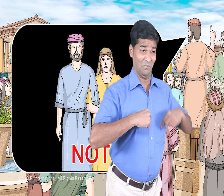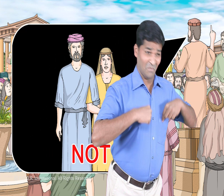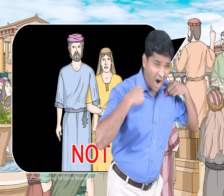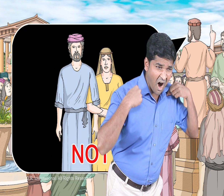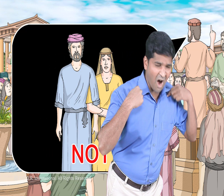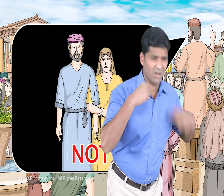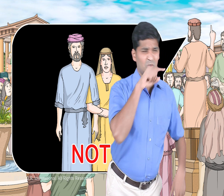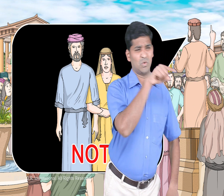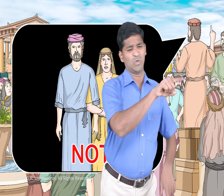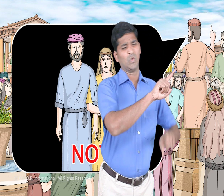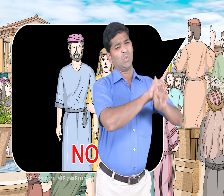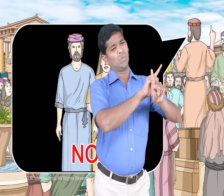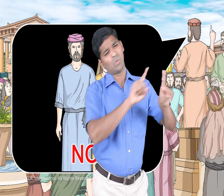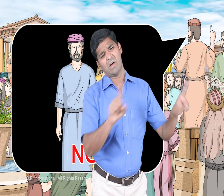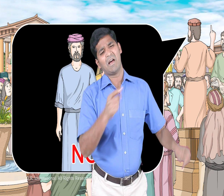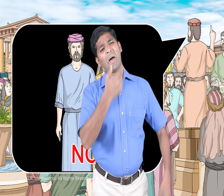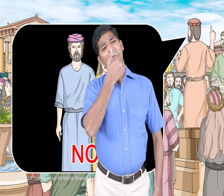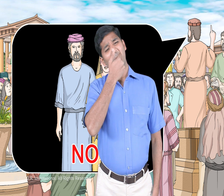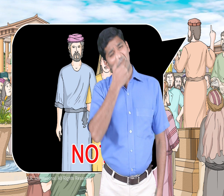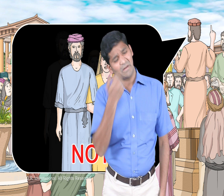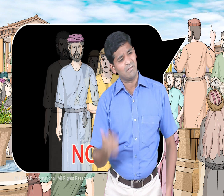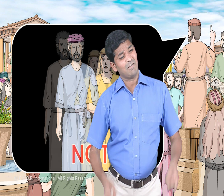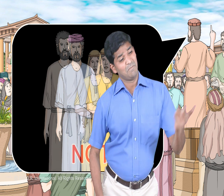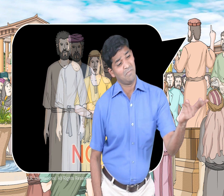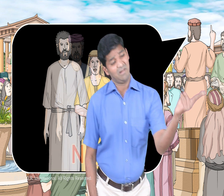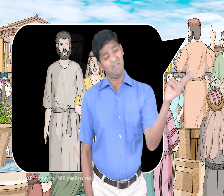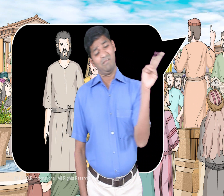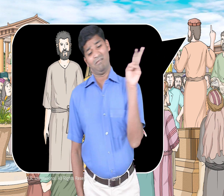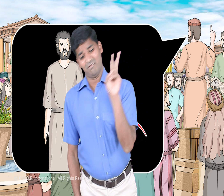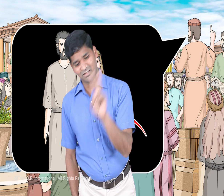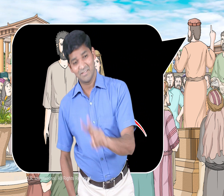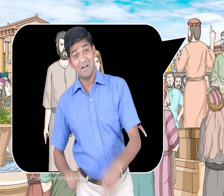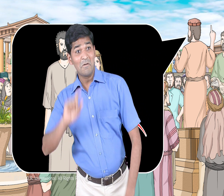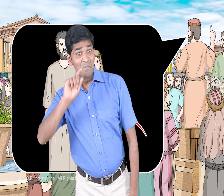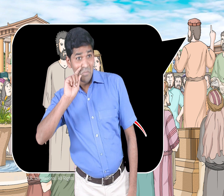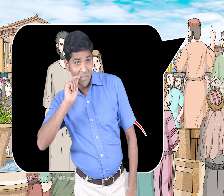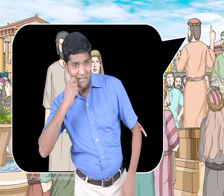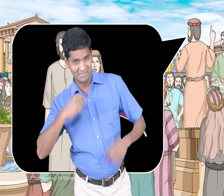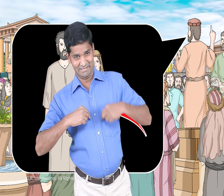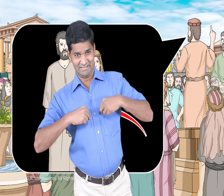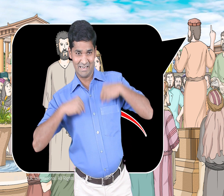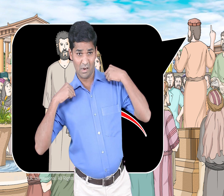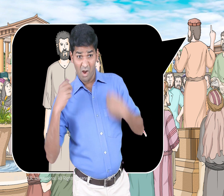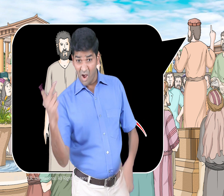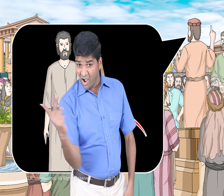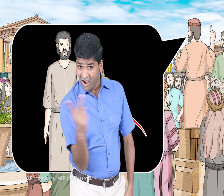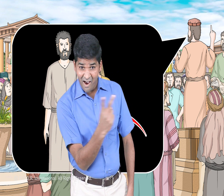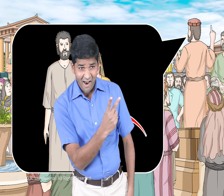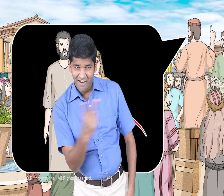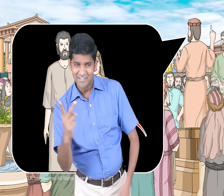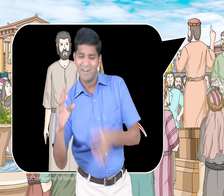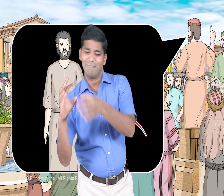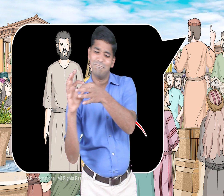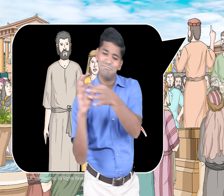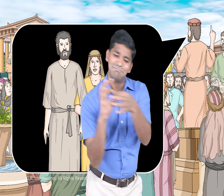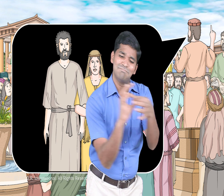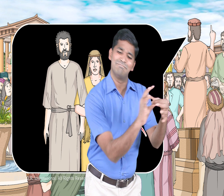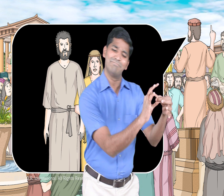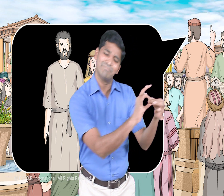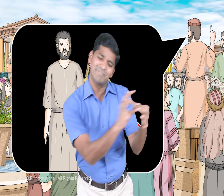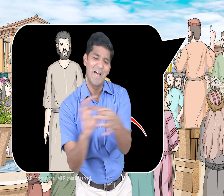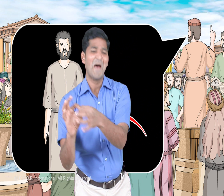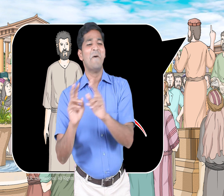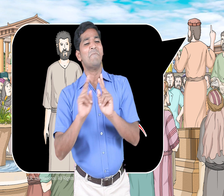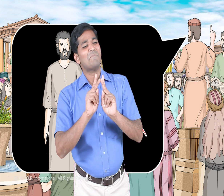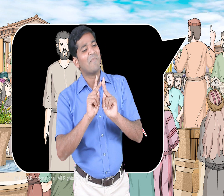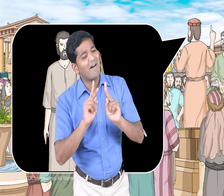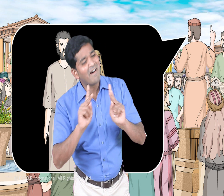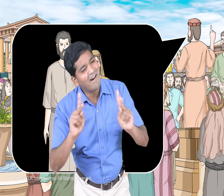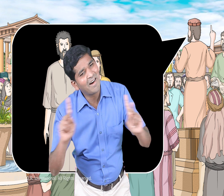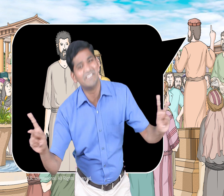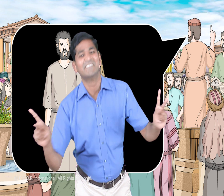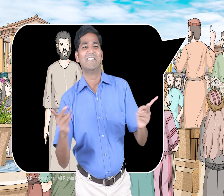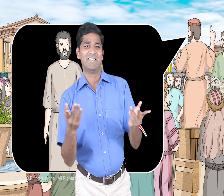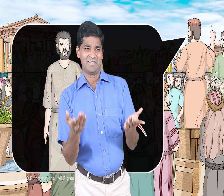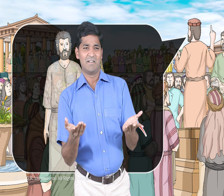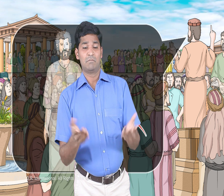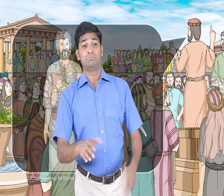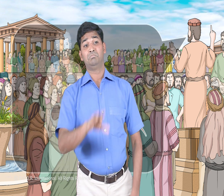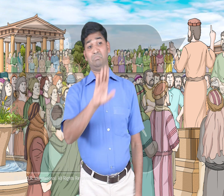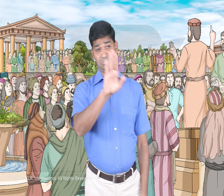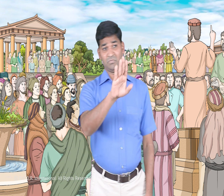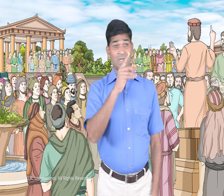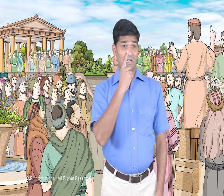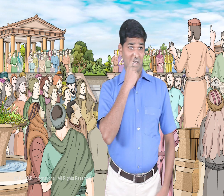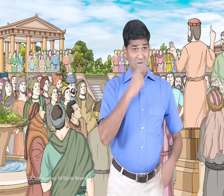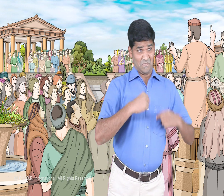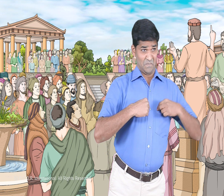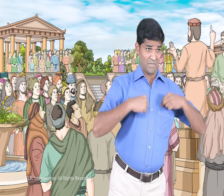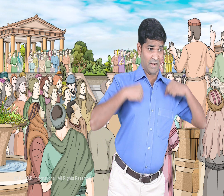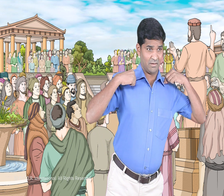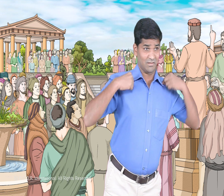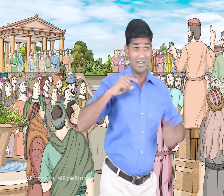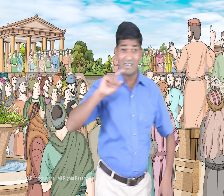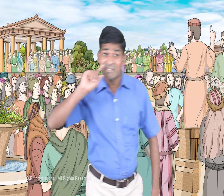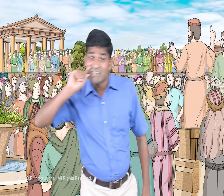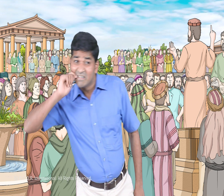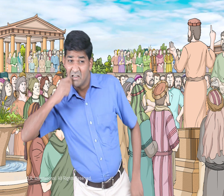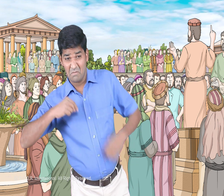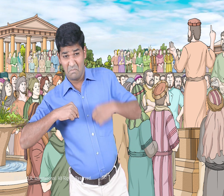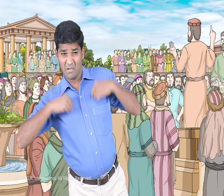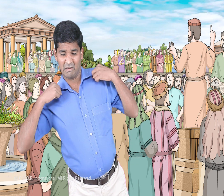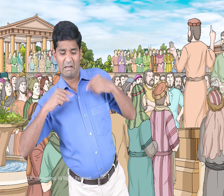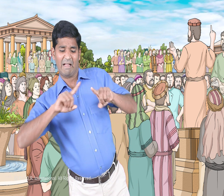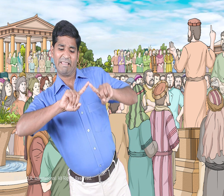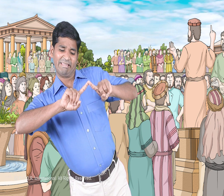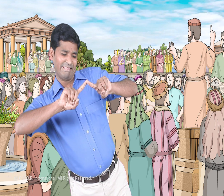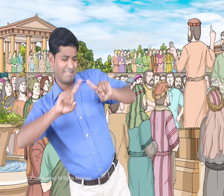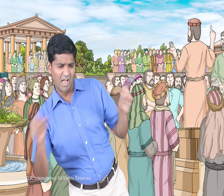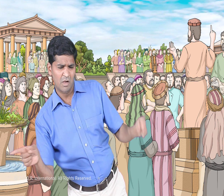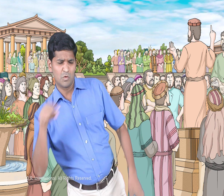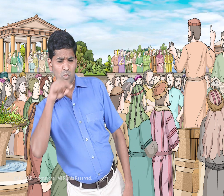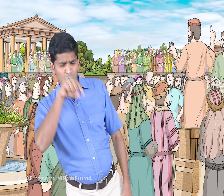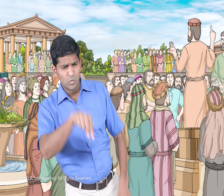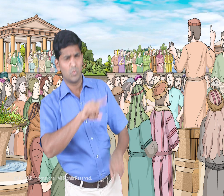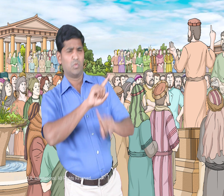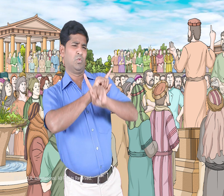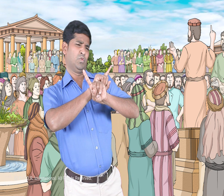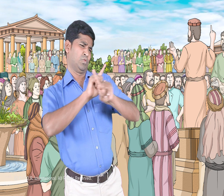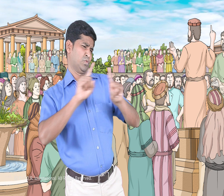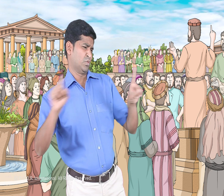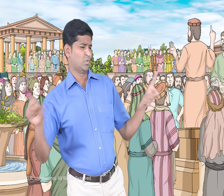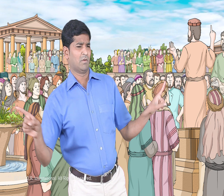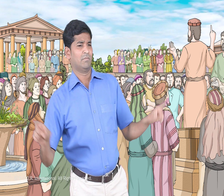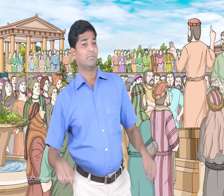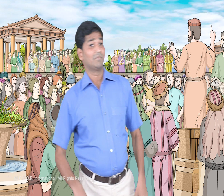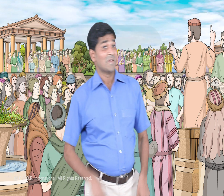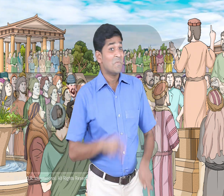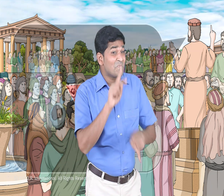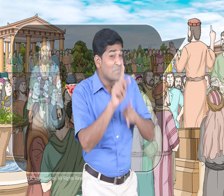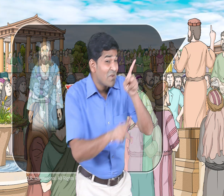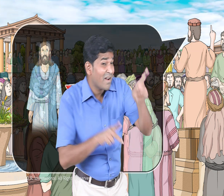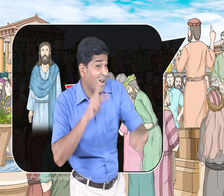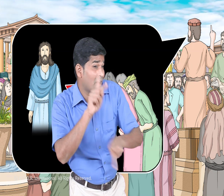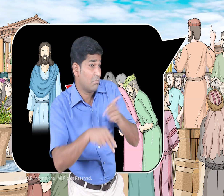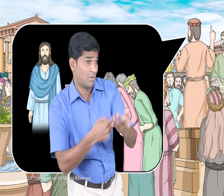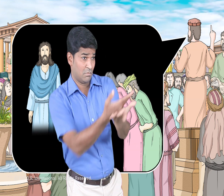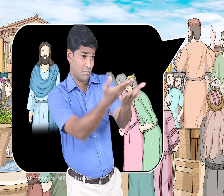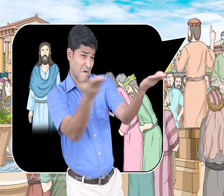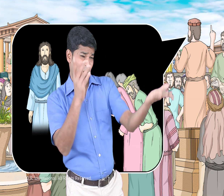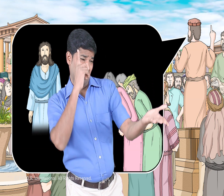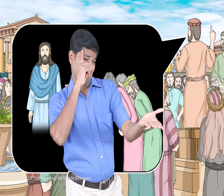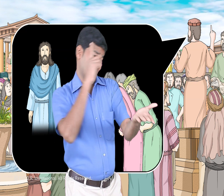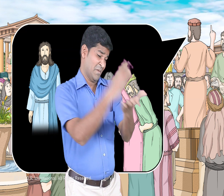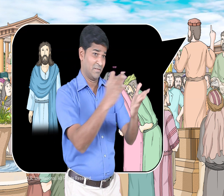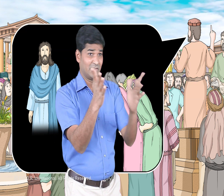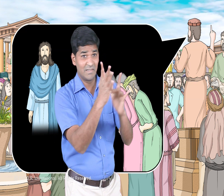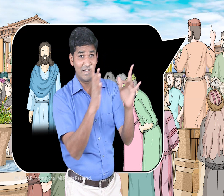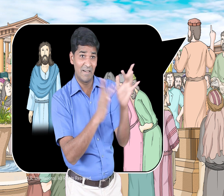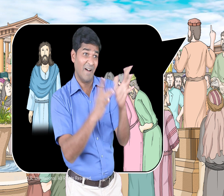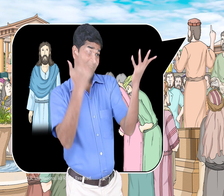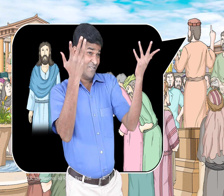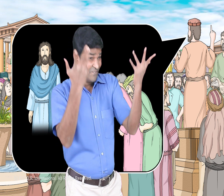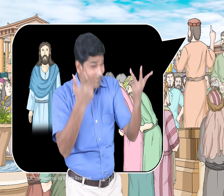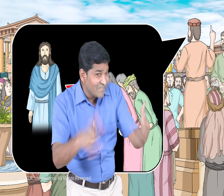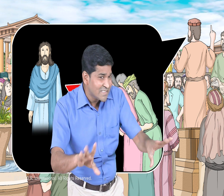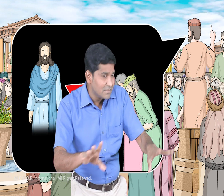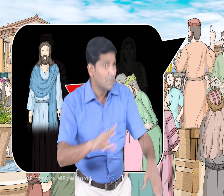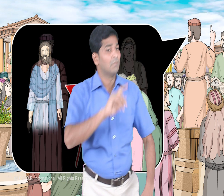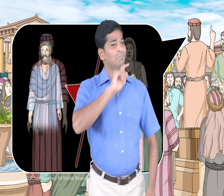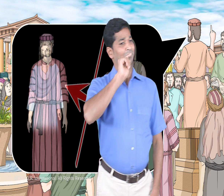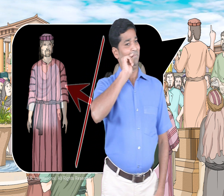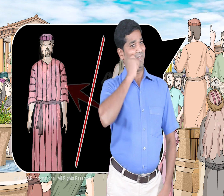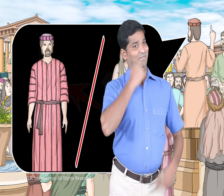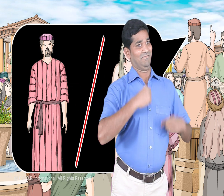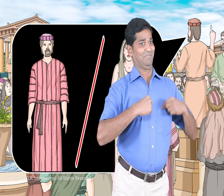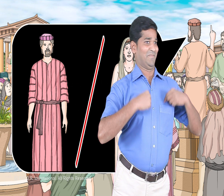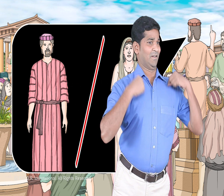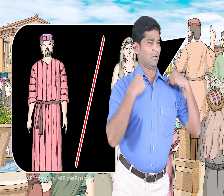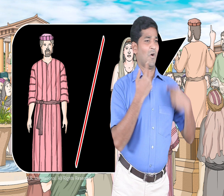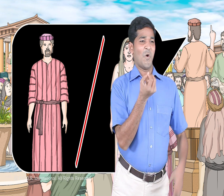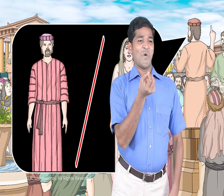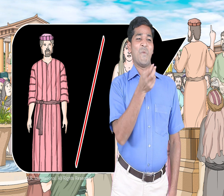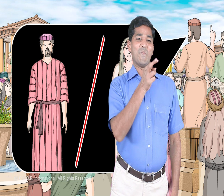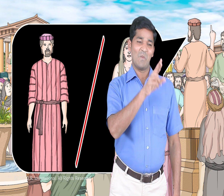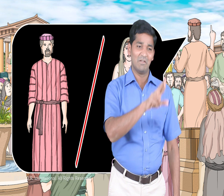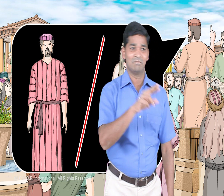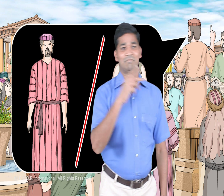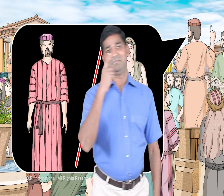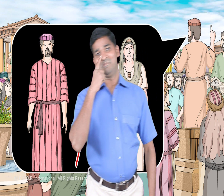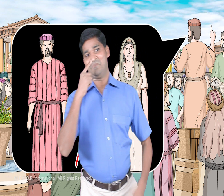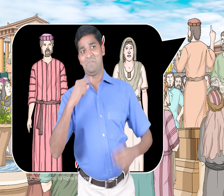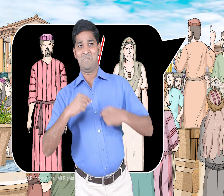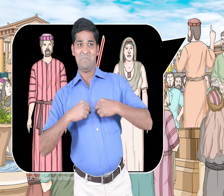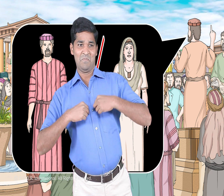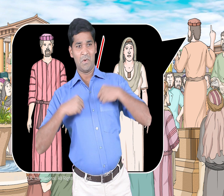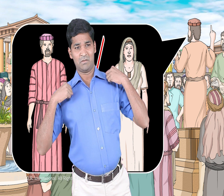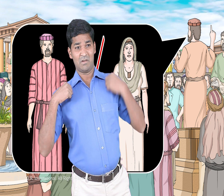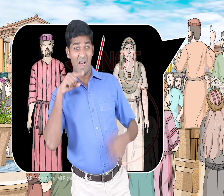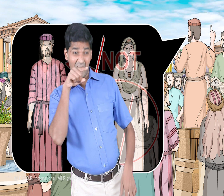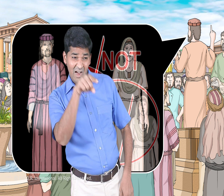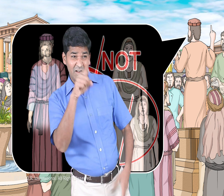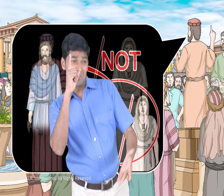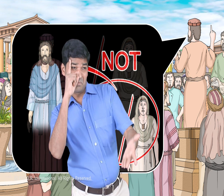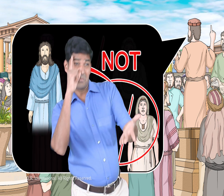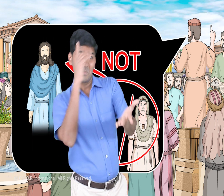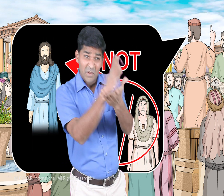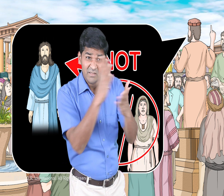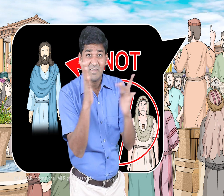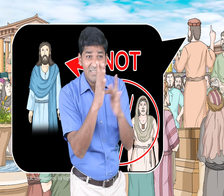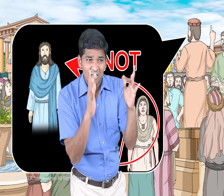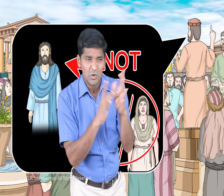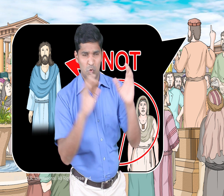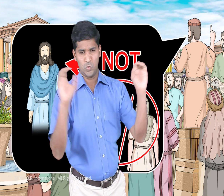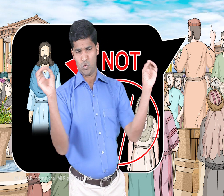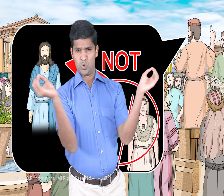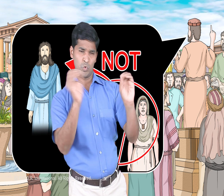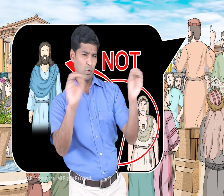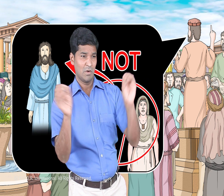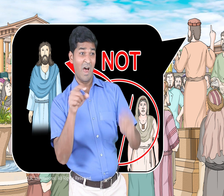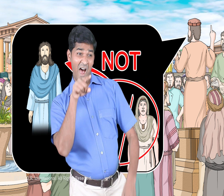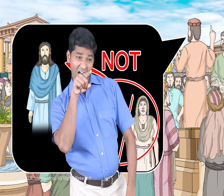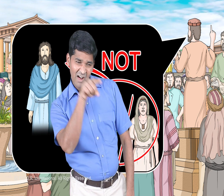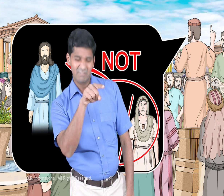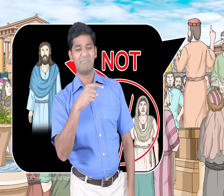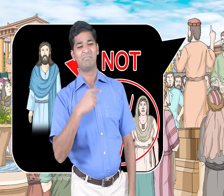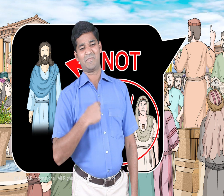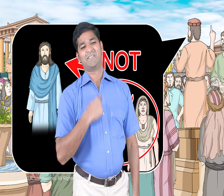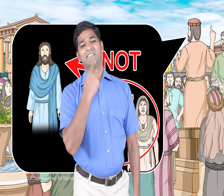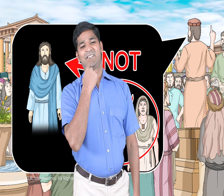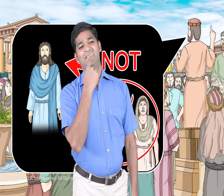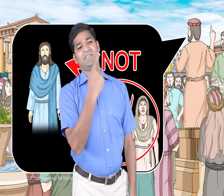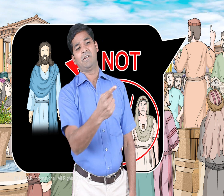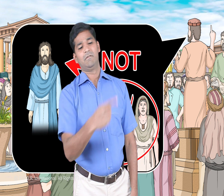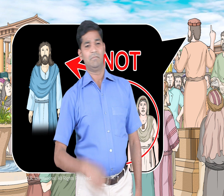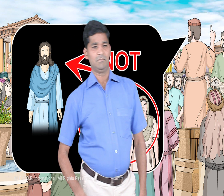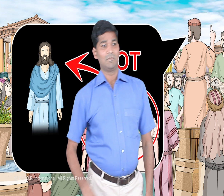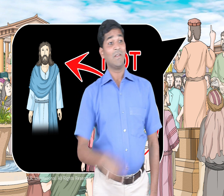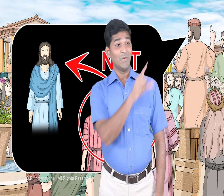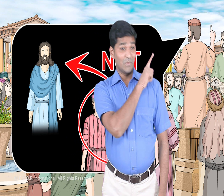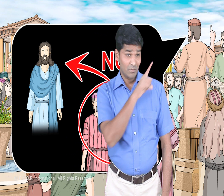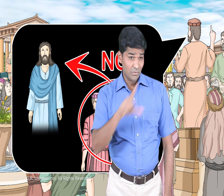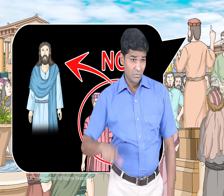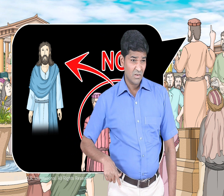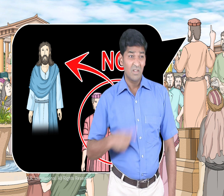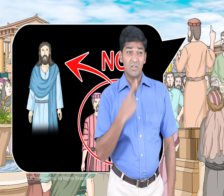But if she does, she must remain unmarried or else be reconciled to her husband.